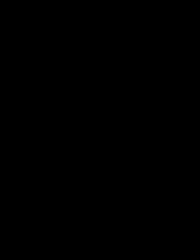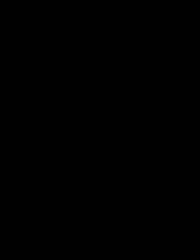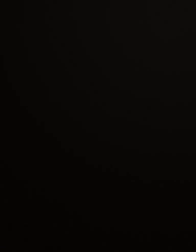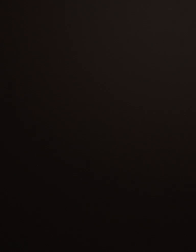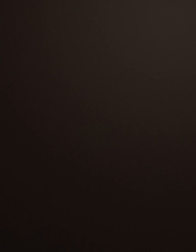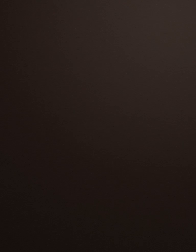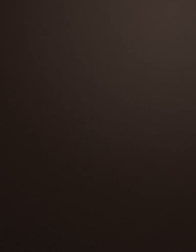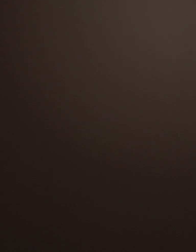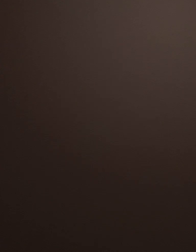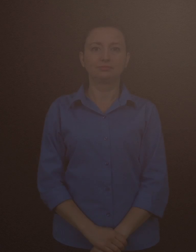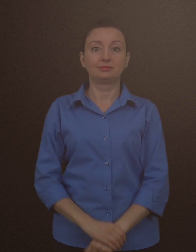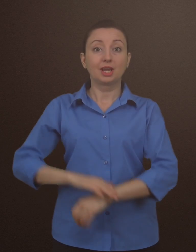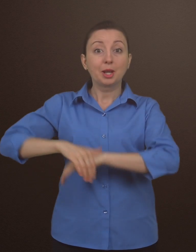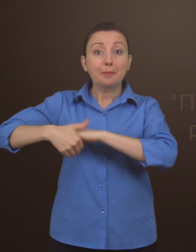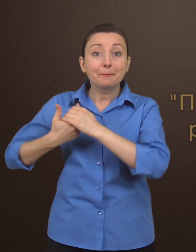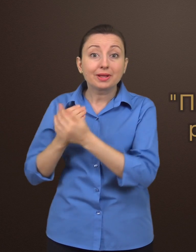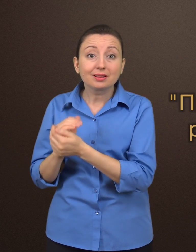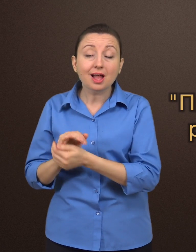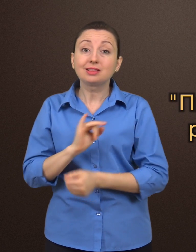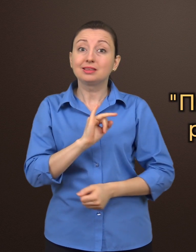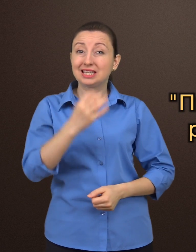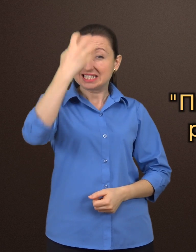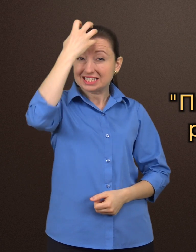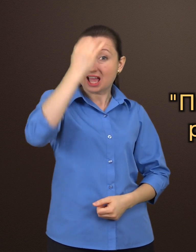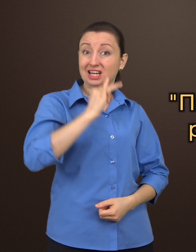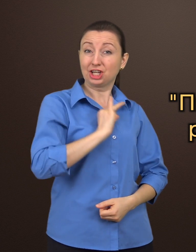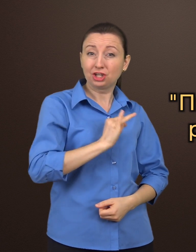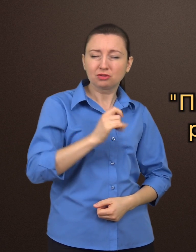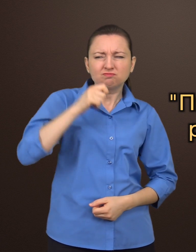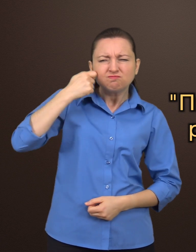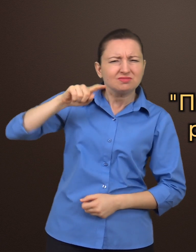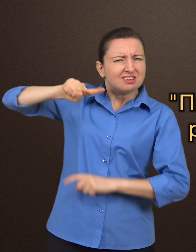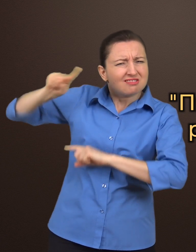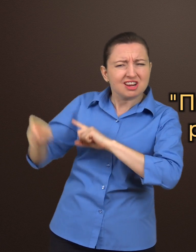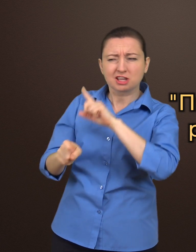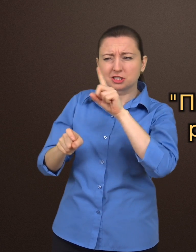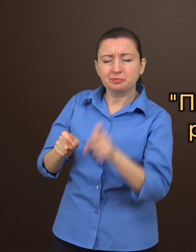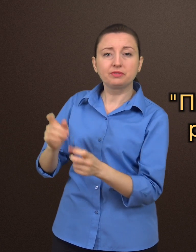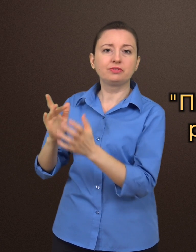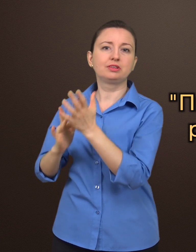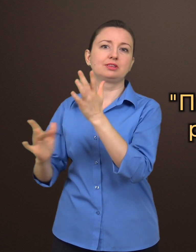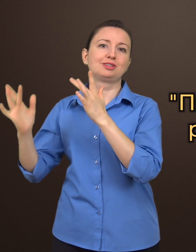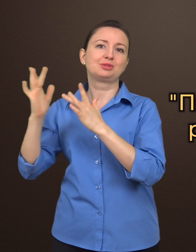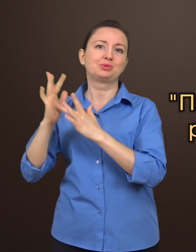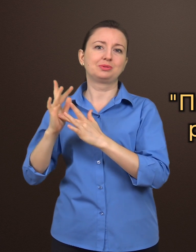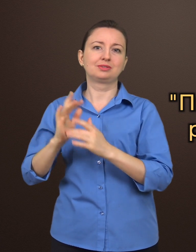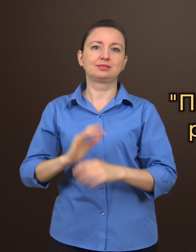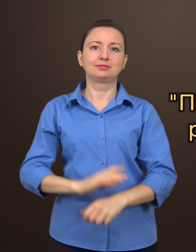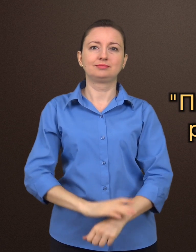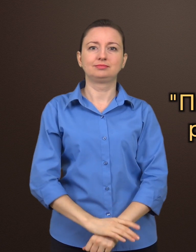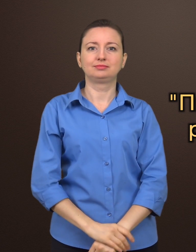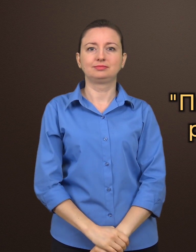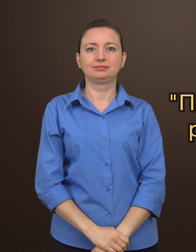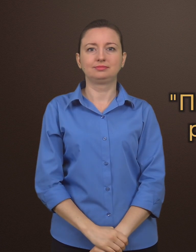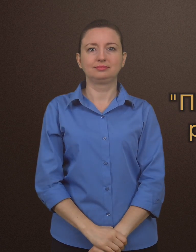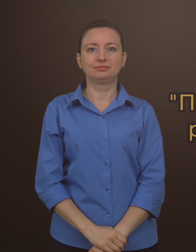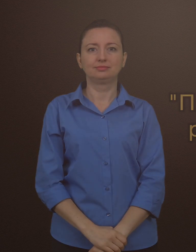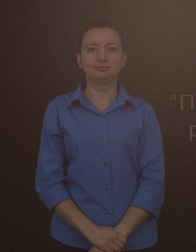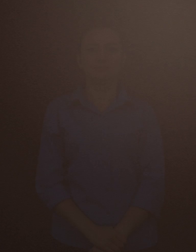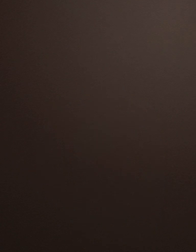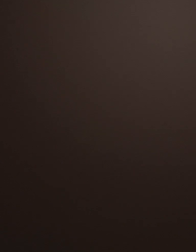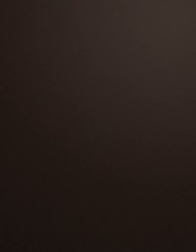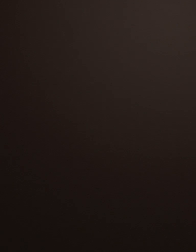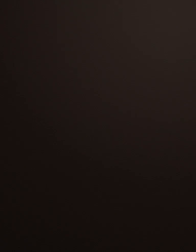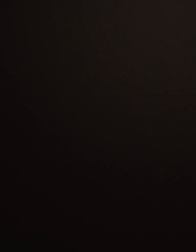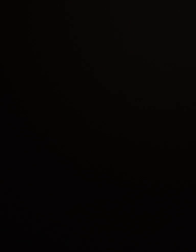Pilate and Herod question Jesus